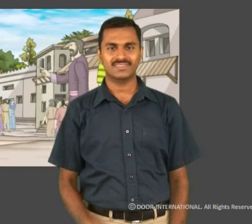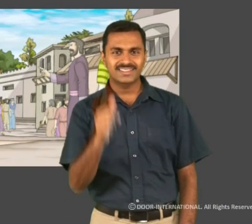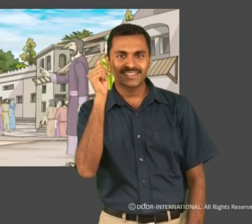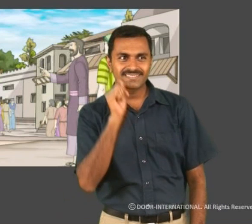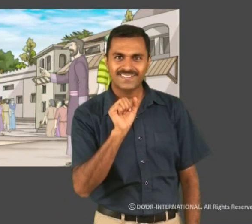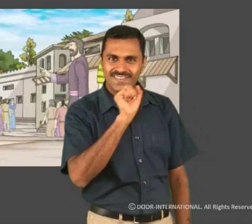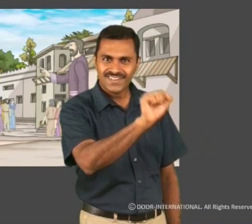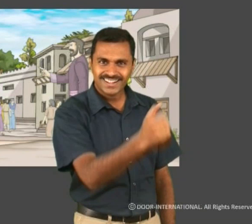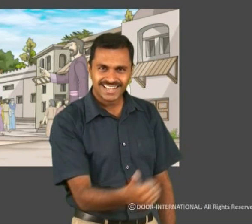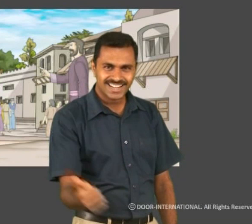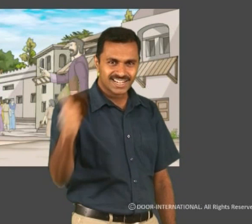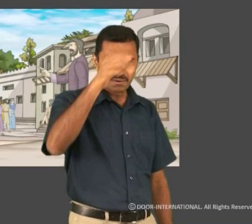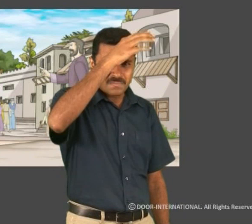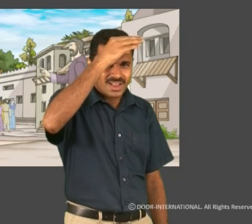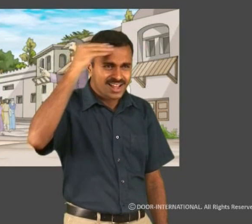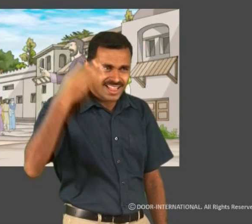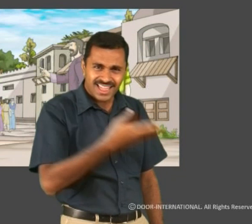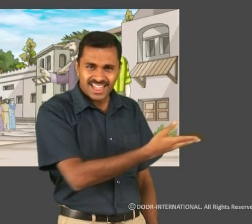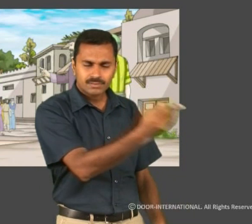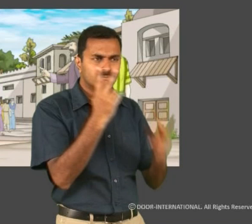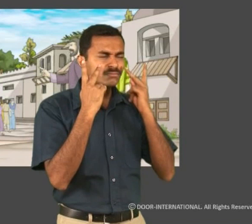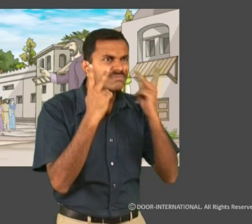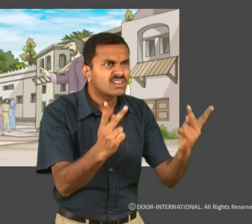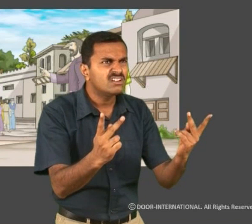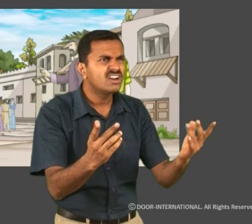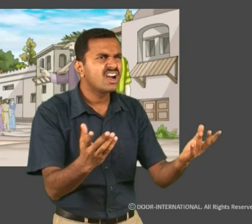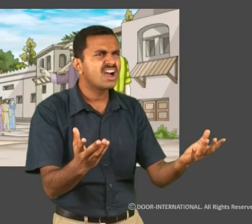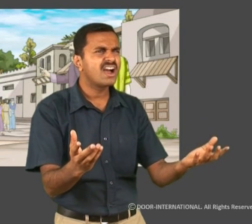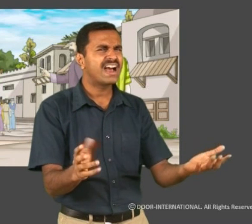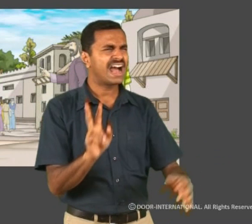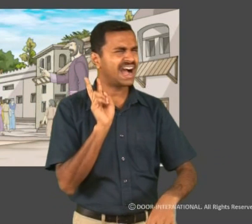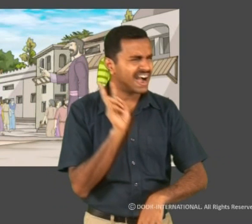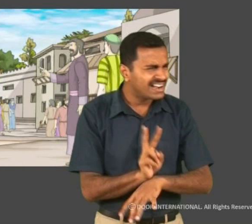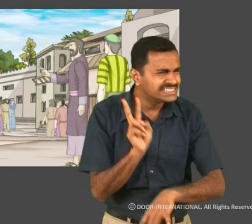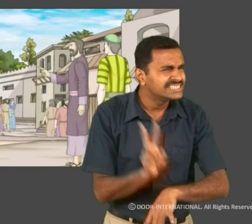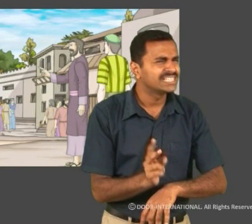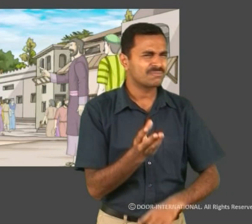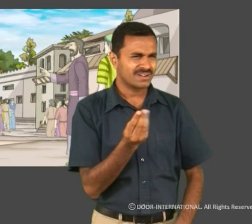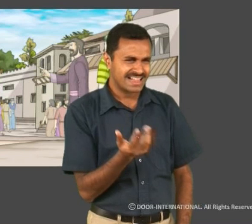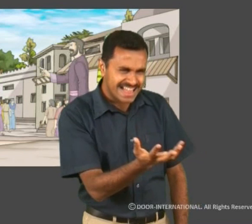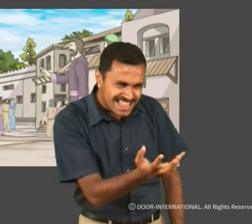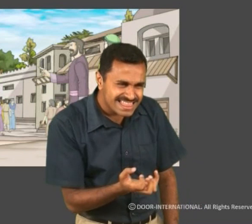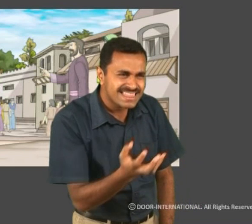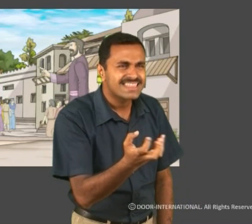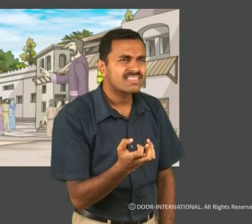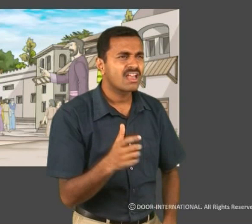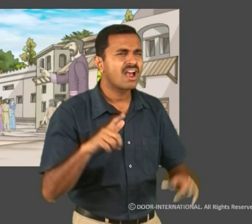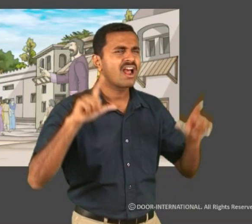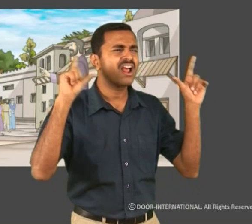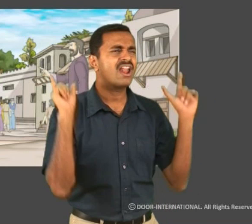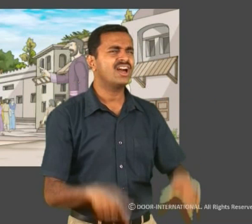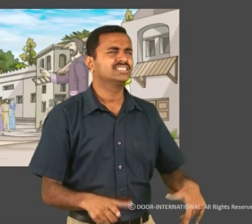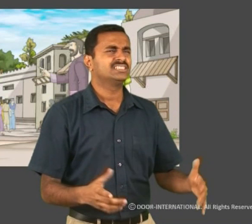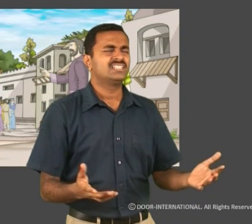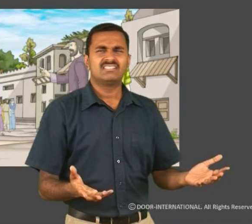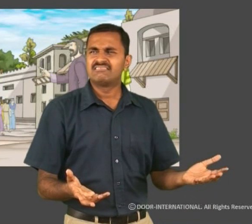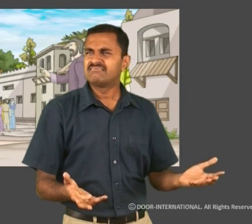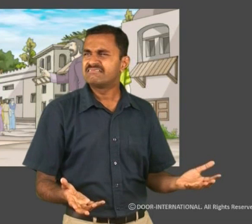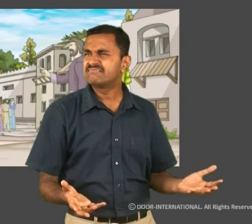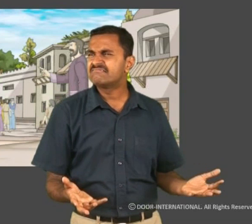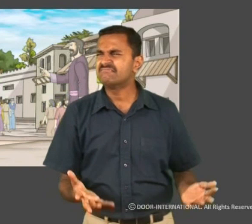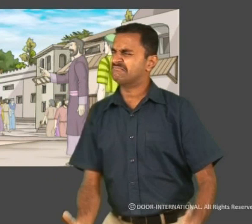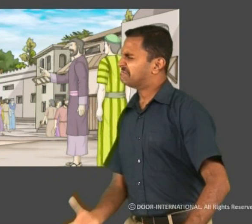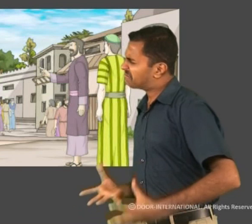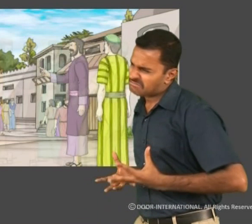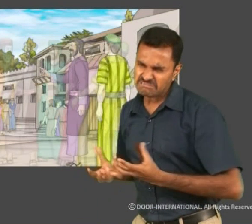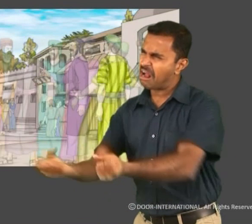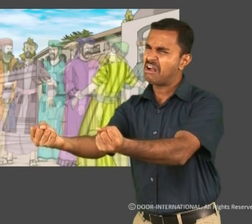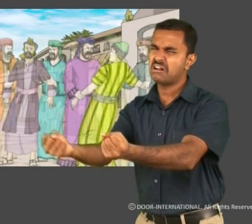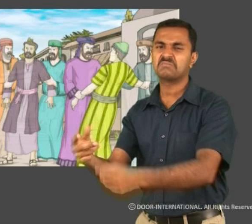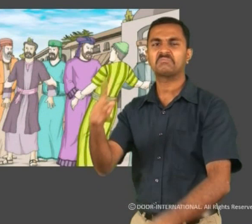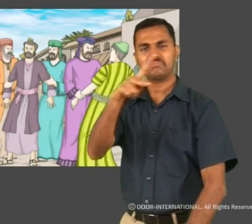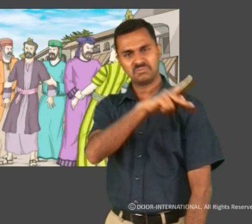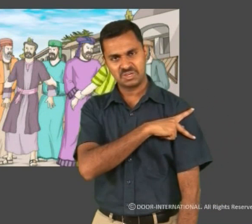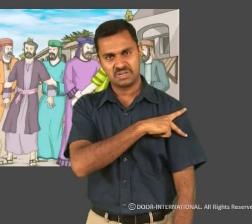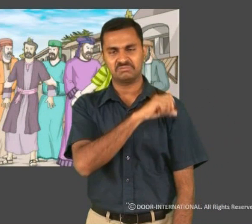And the spirit left her at that very moment.